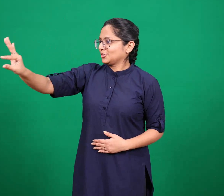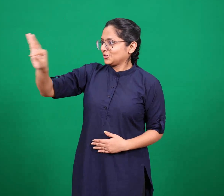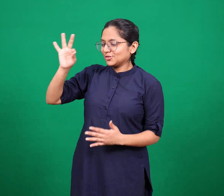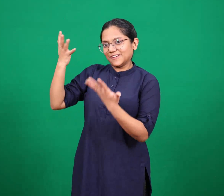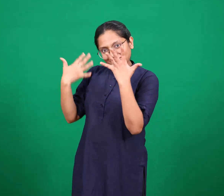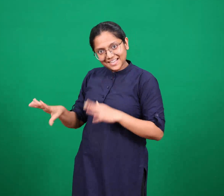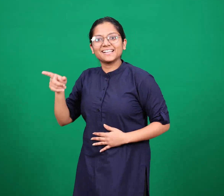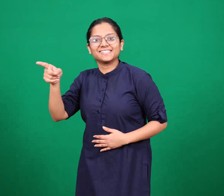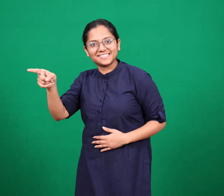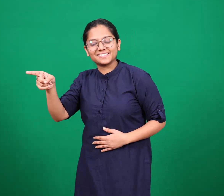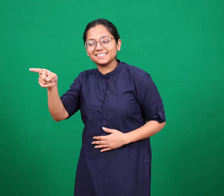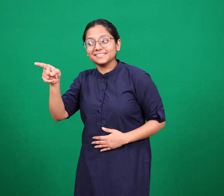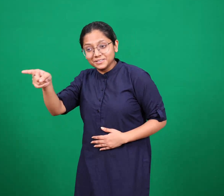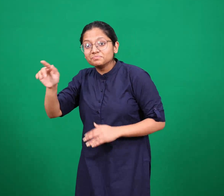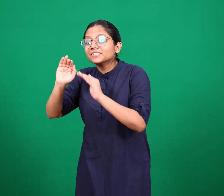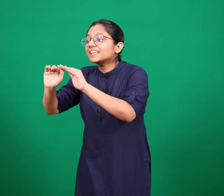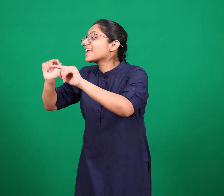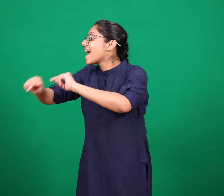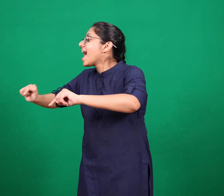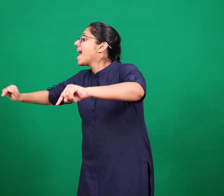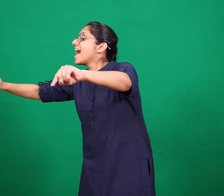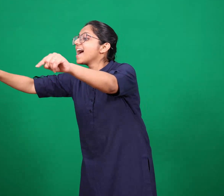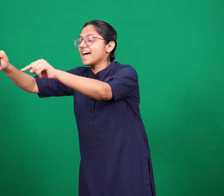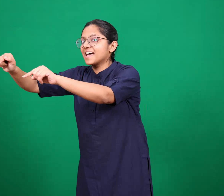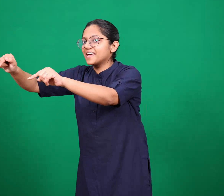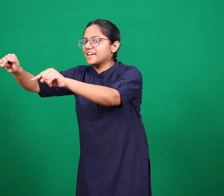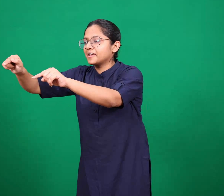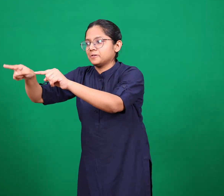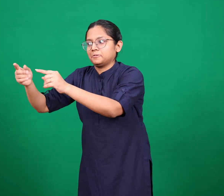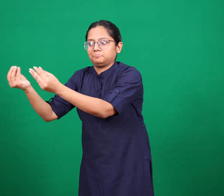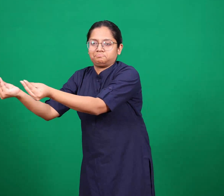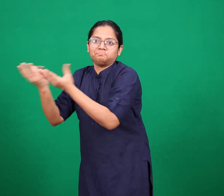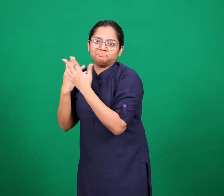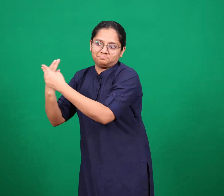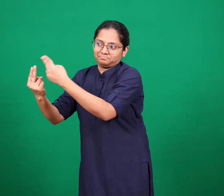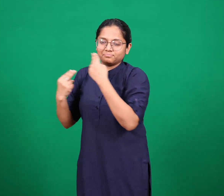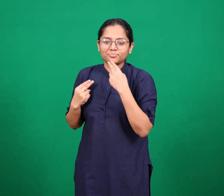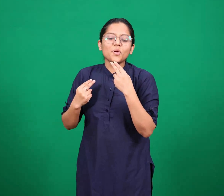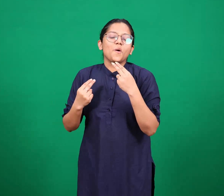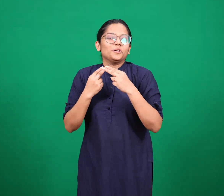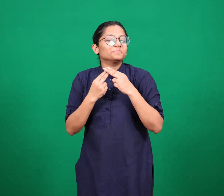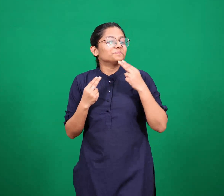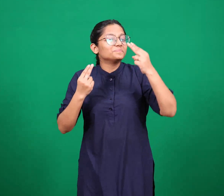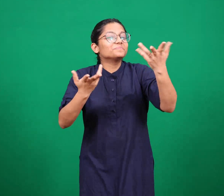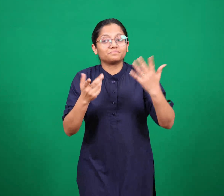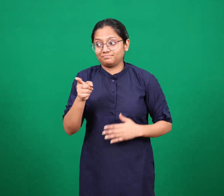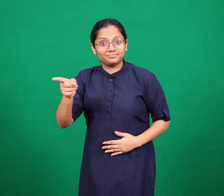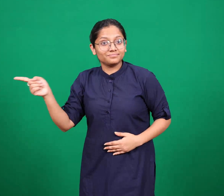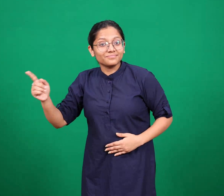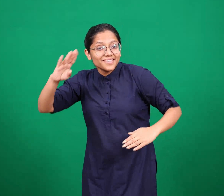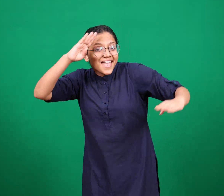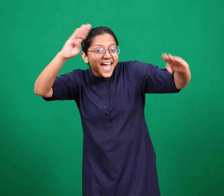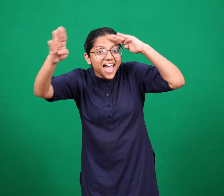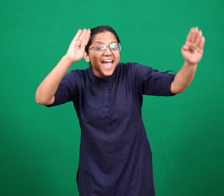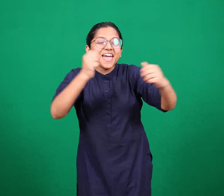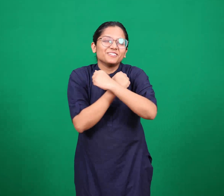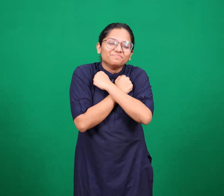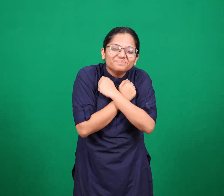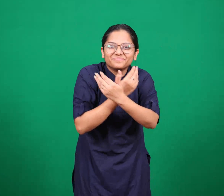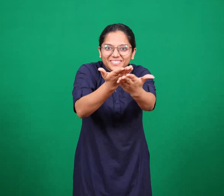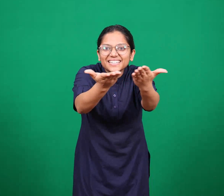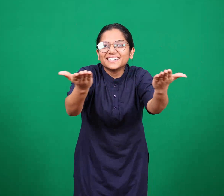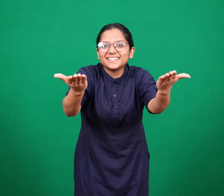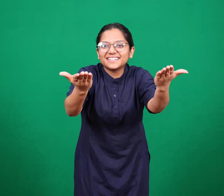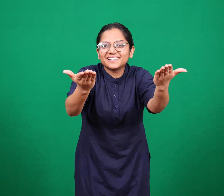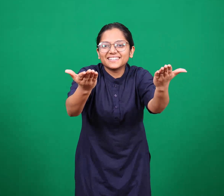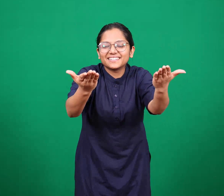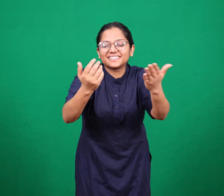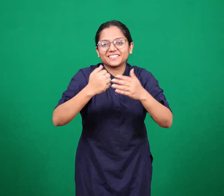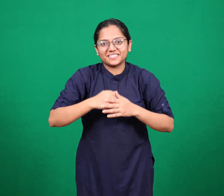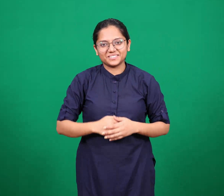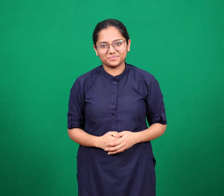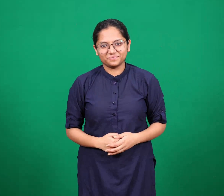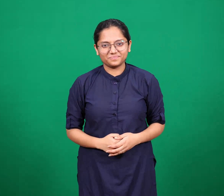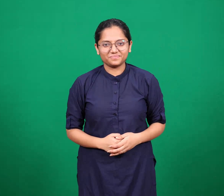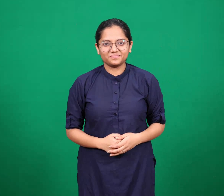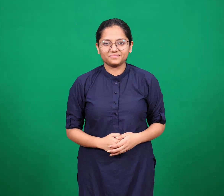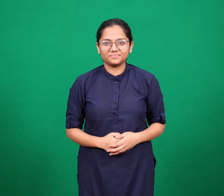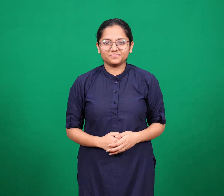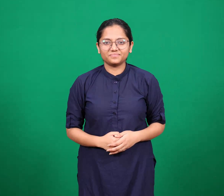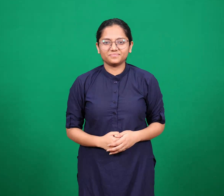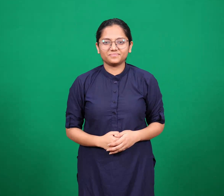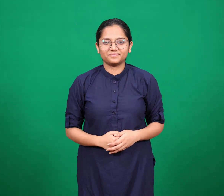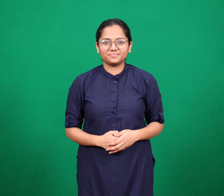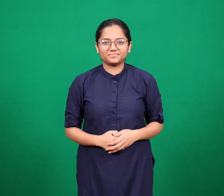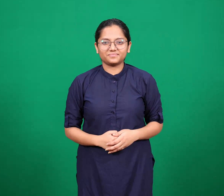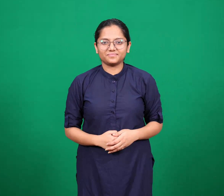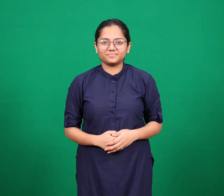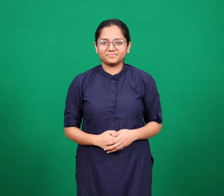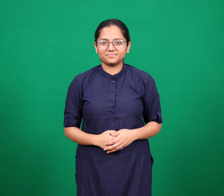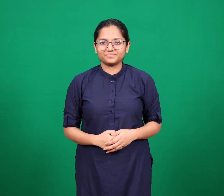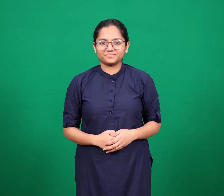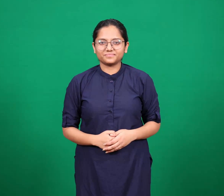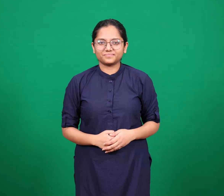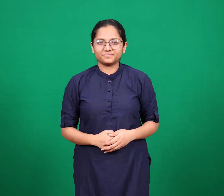The children of your elect sister send you greetings.